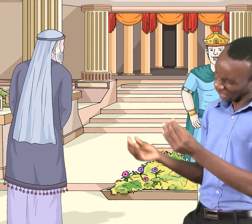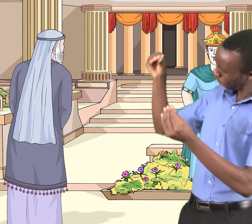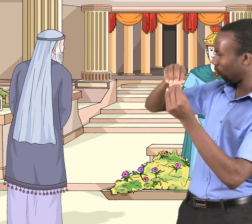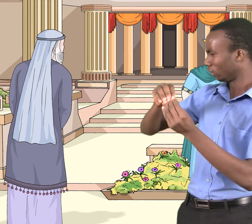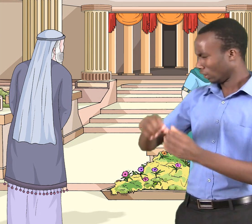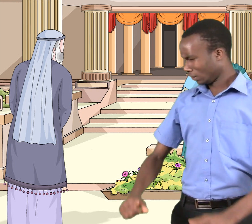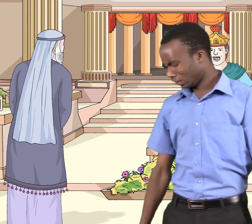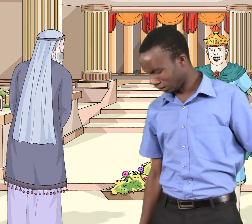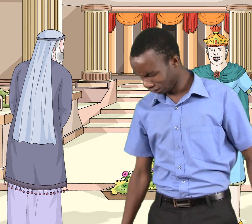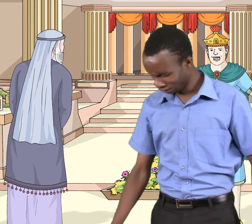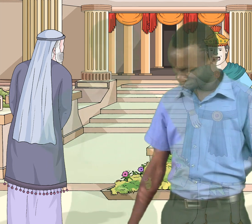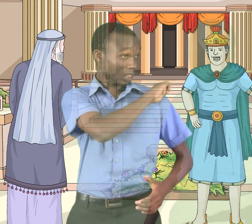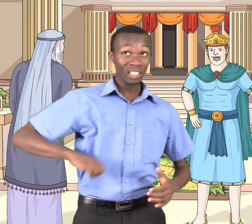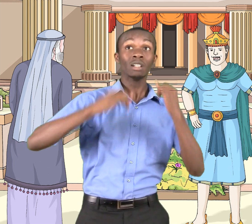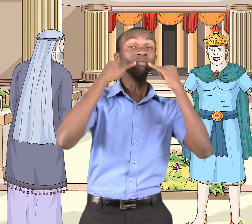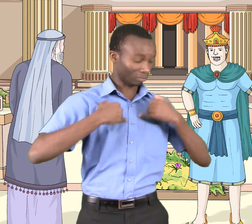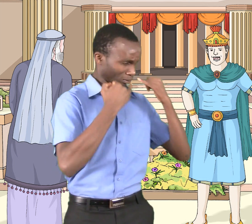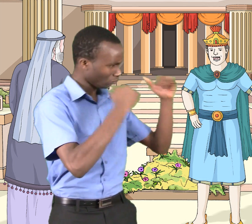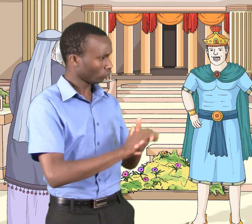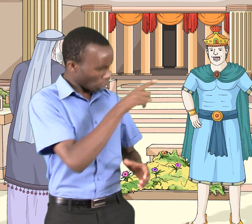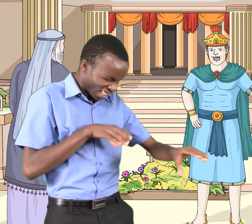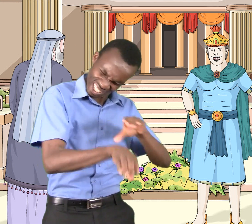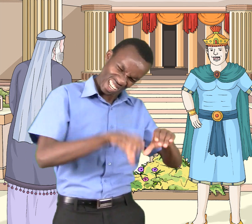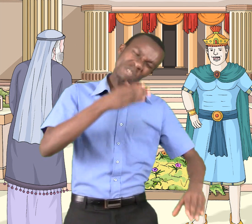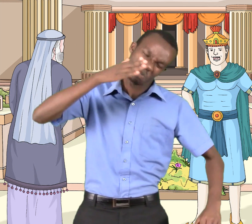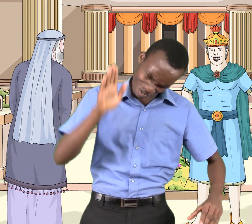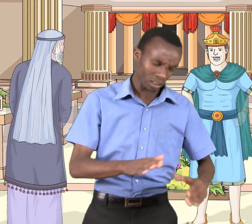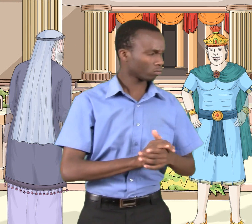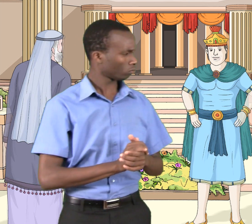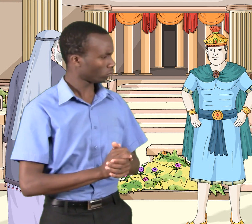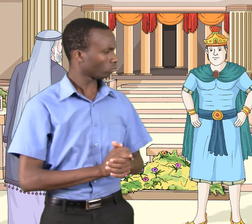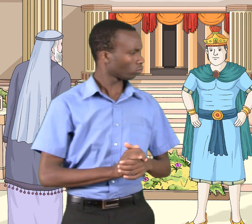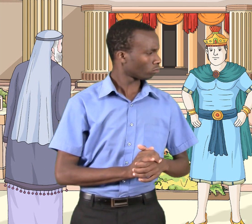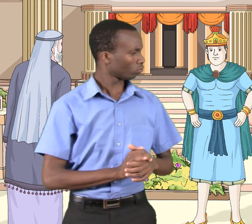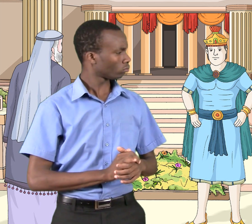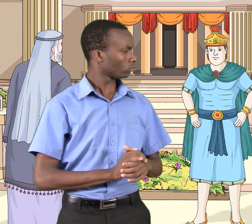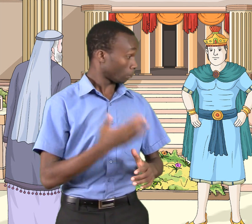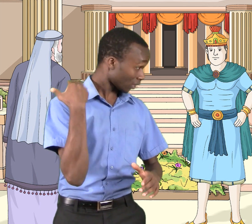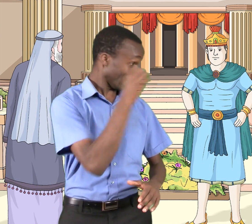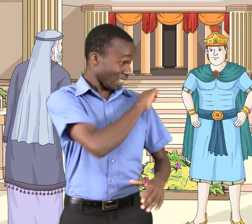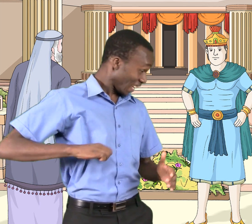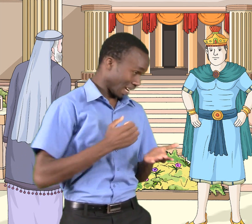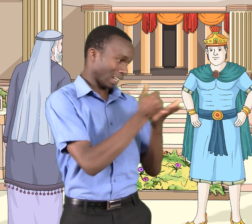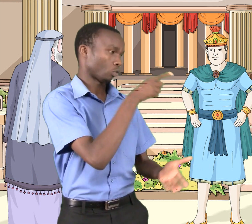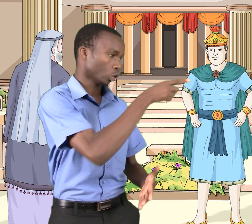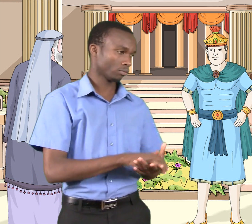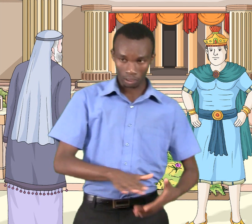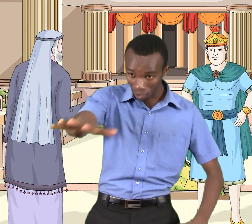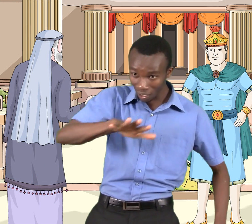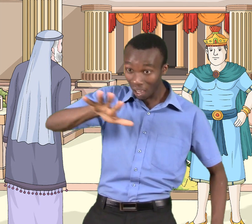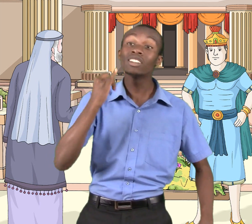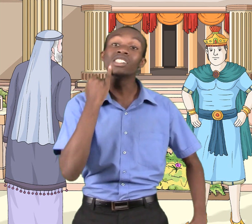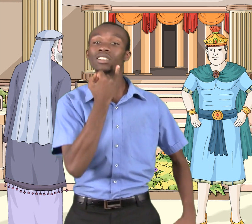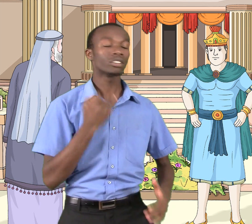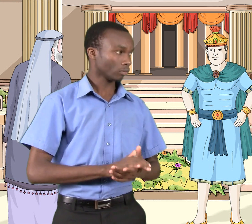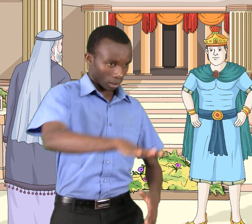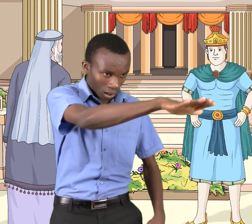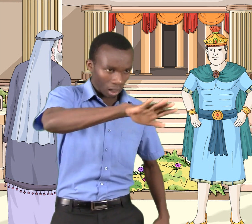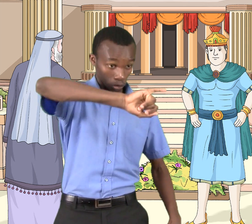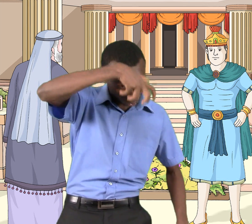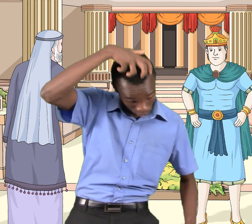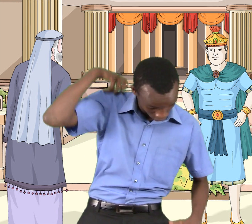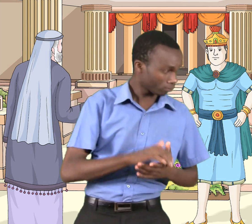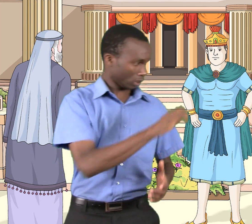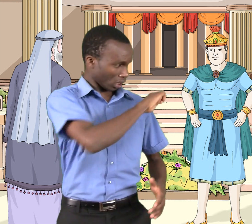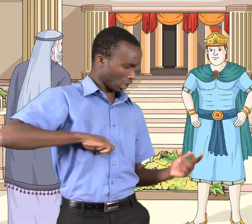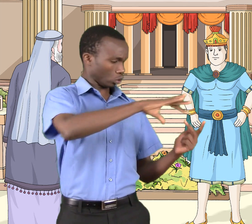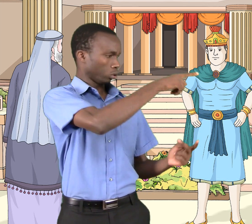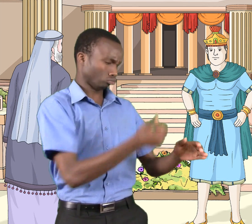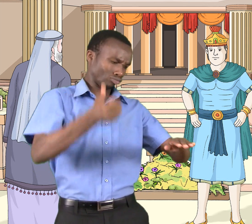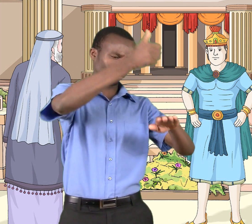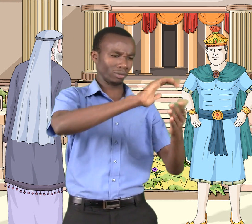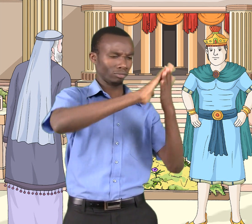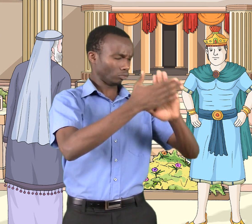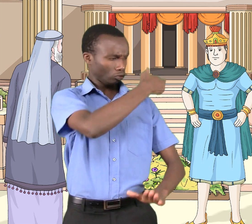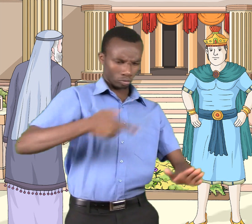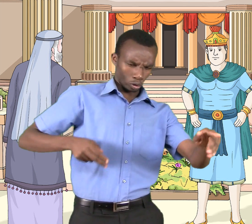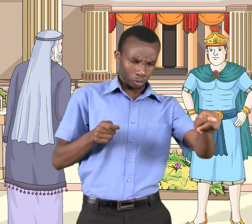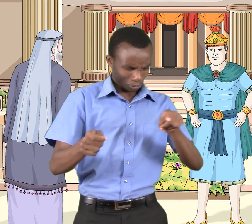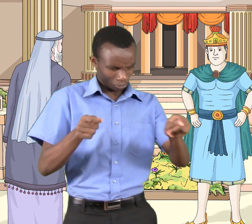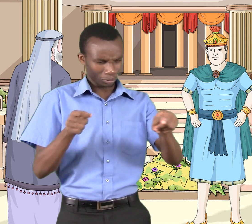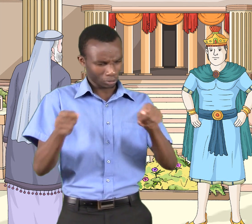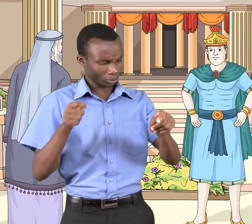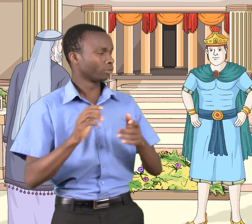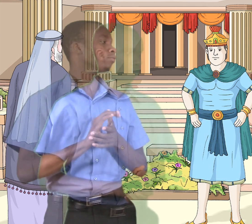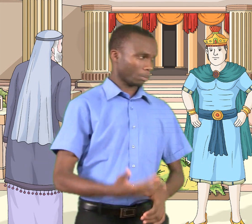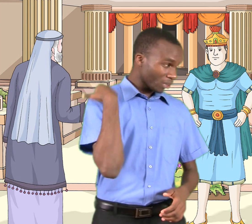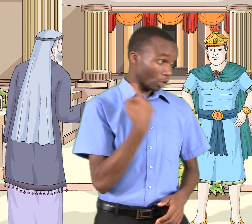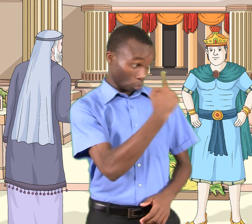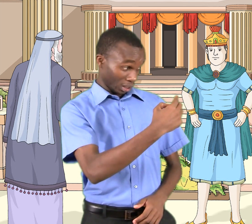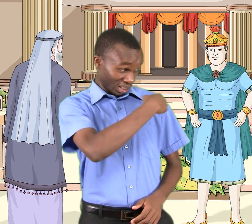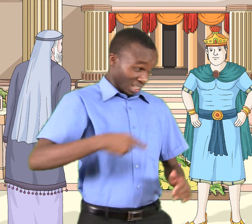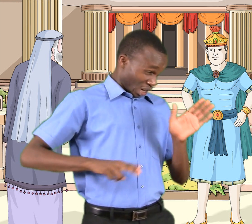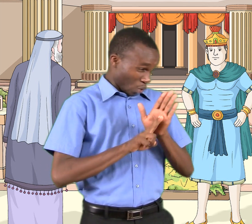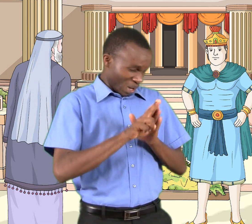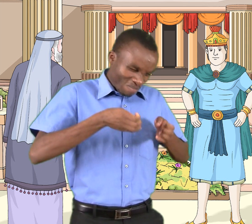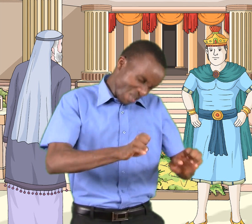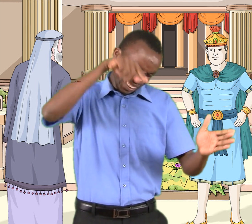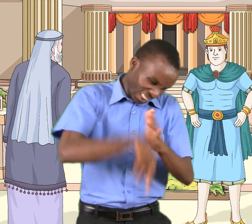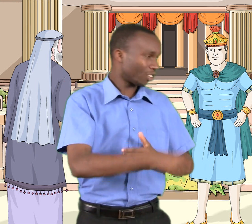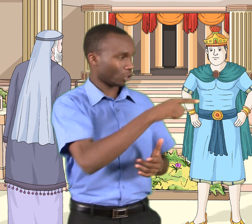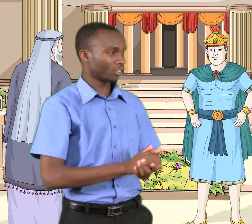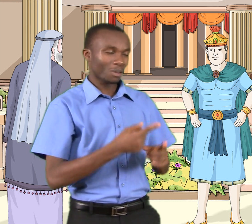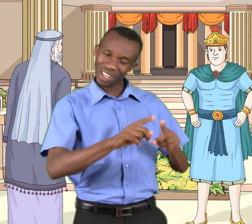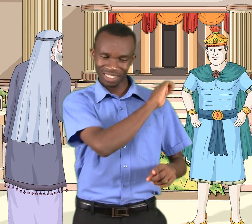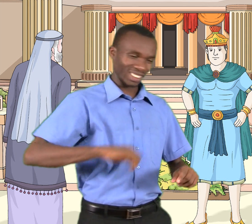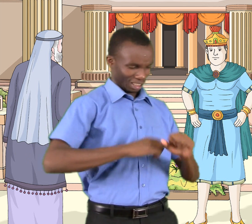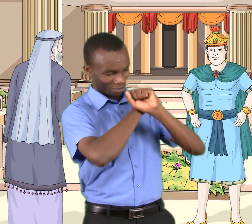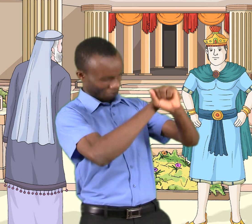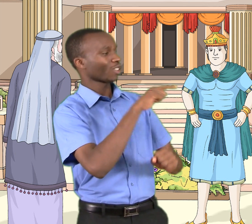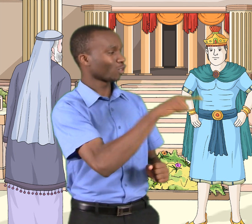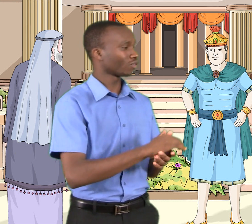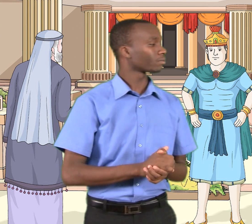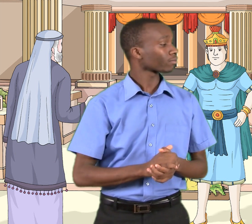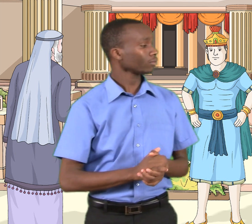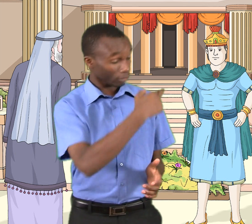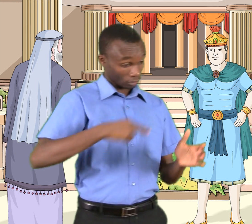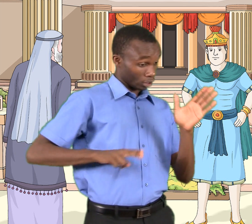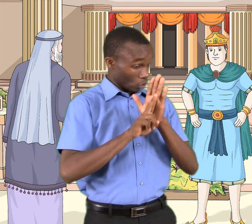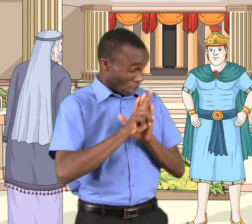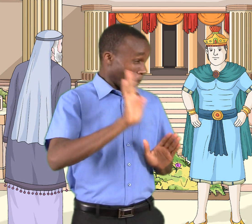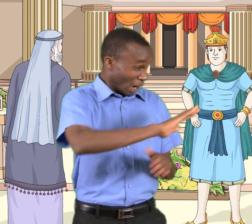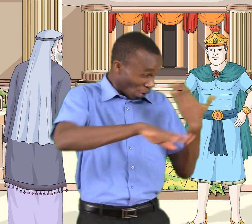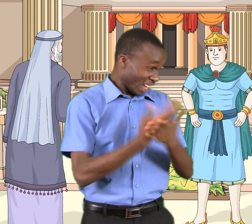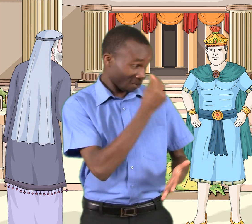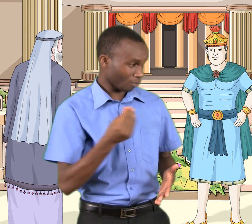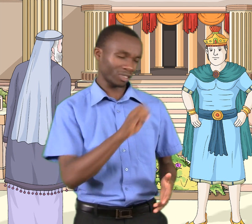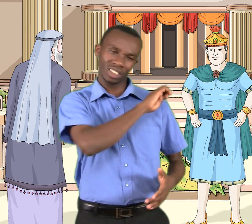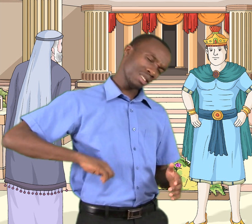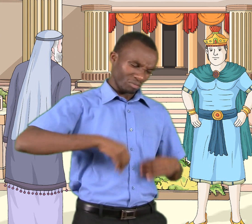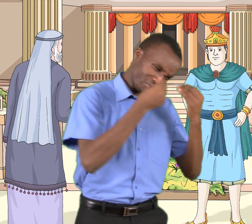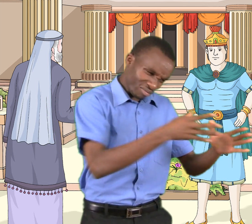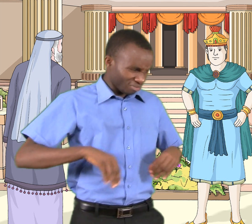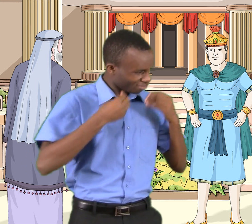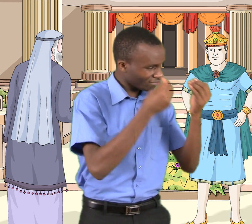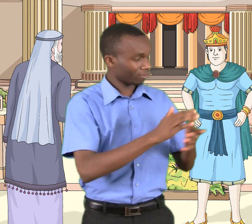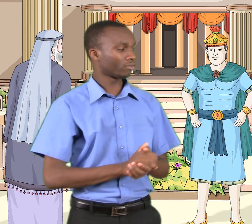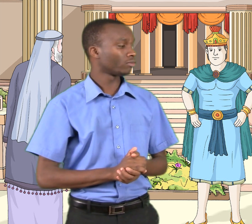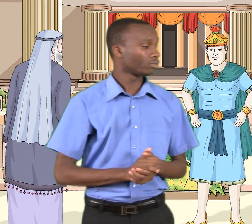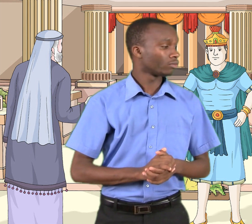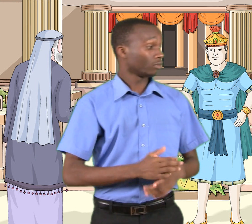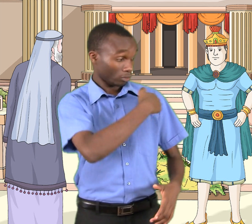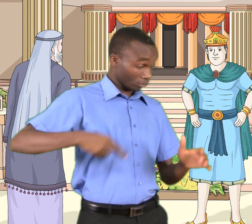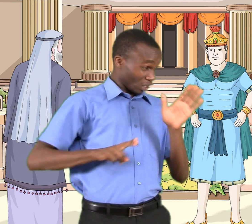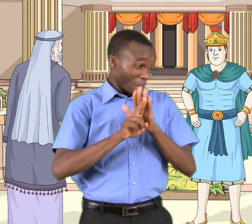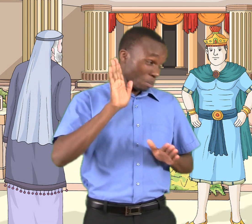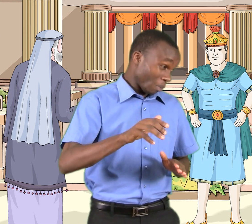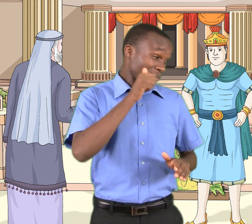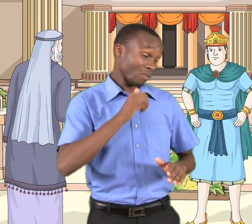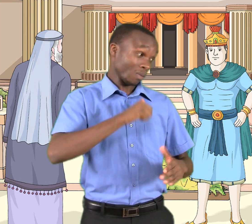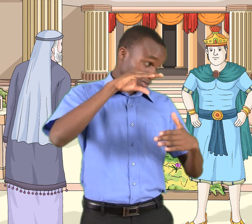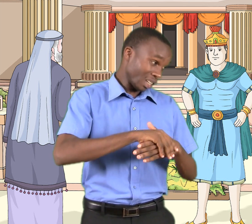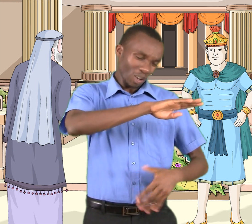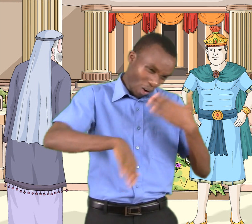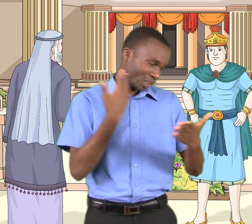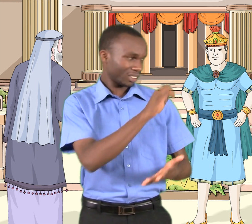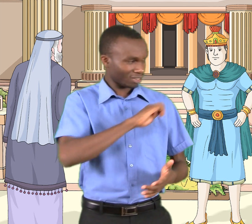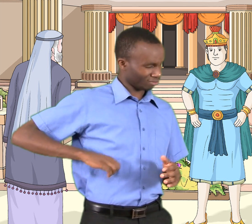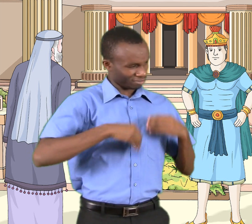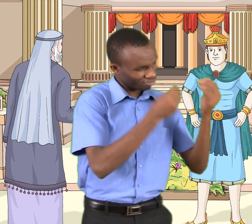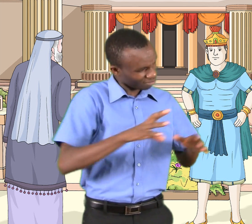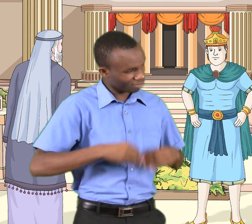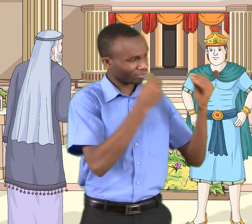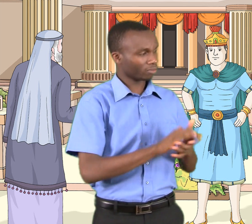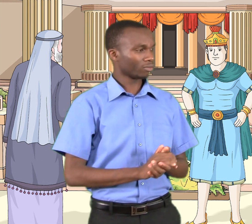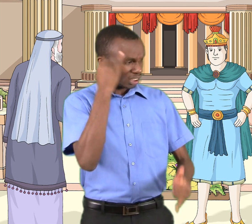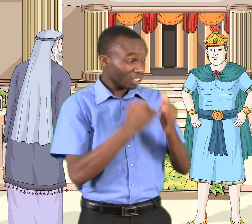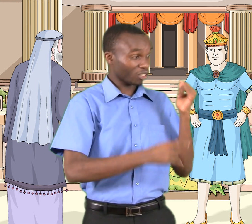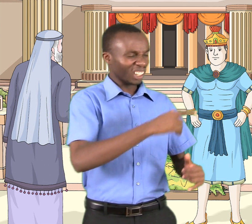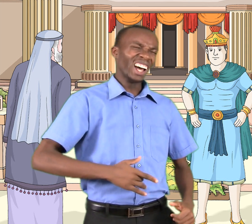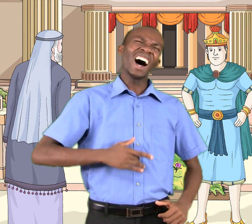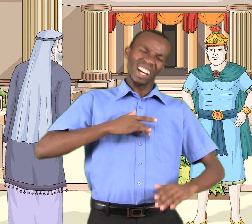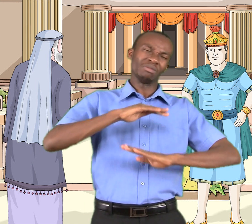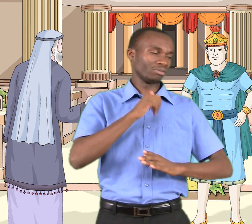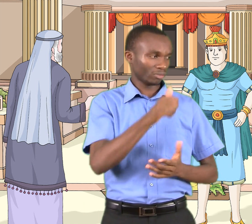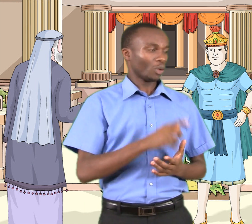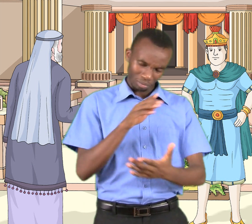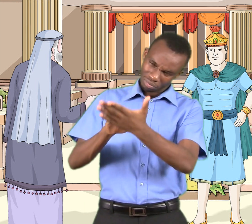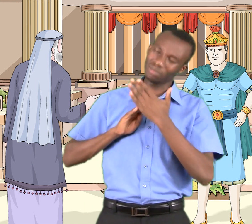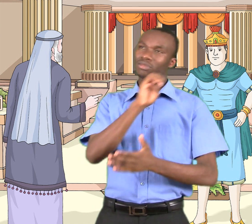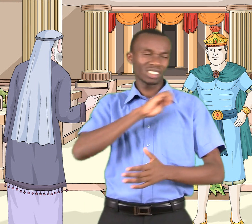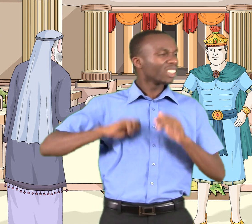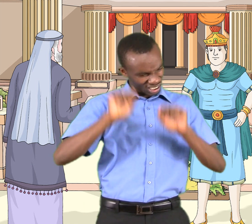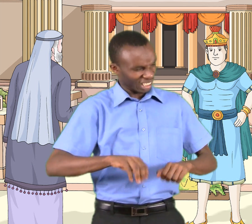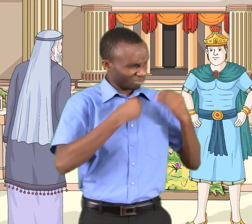This is what the LORD, the God of Israel, says: ‘I anointed you king over Israel, and I delivered you from the hand of Saul. I gave your master’s house to you and your master’s wives into your arms. I gave you the house of Israel and Judah, and if that was not enough, I would have given you even more.